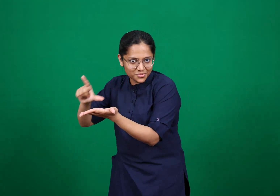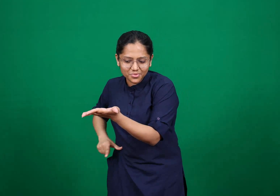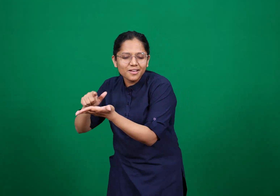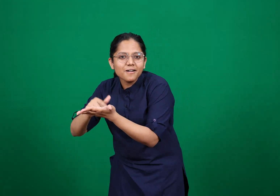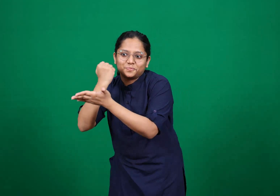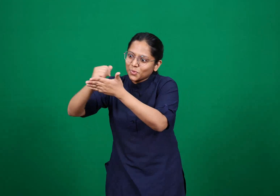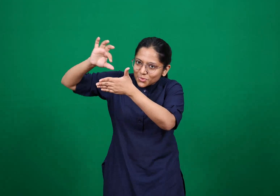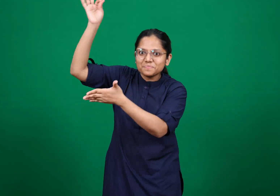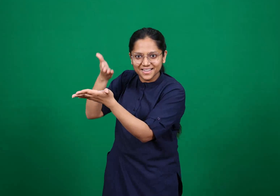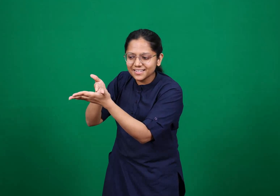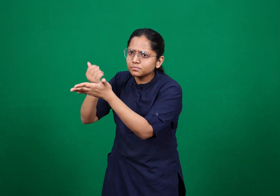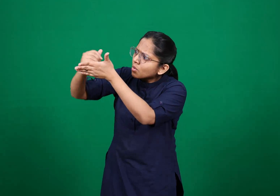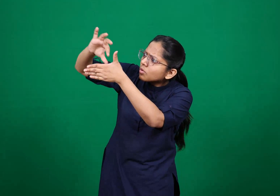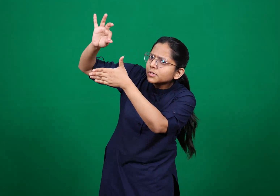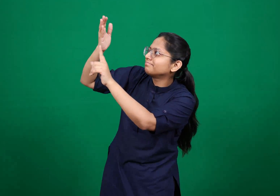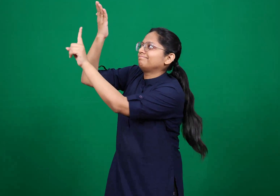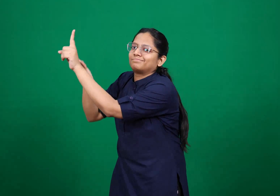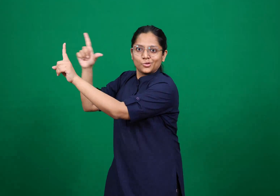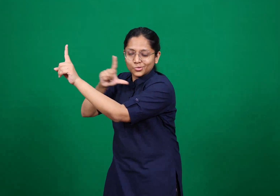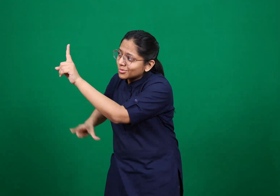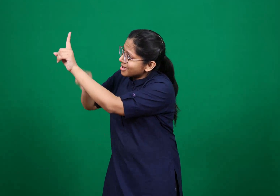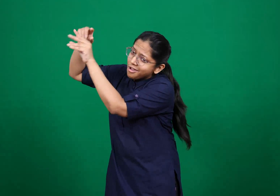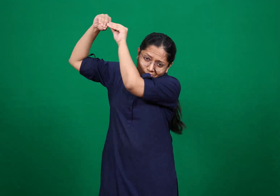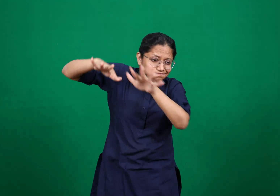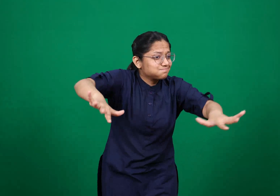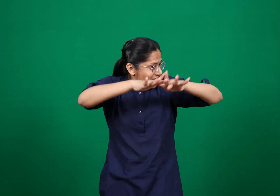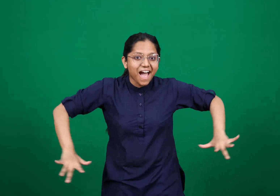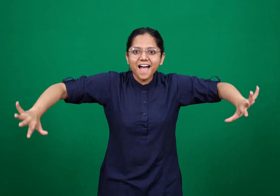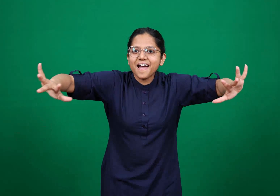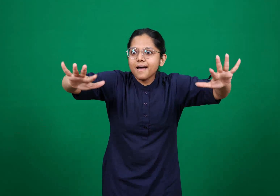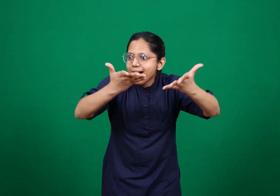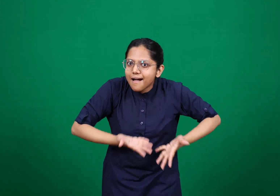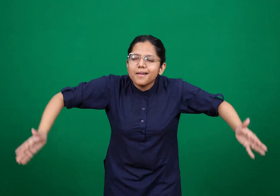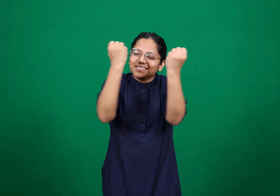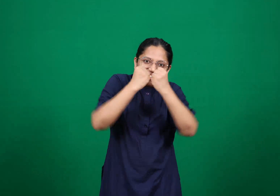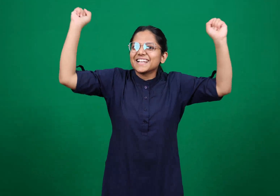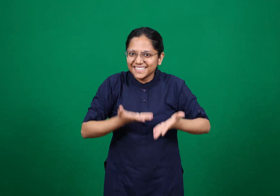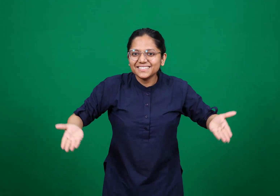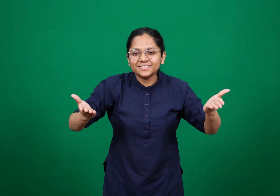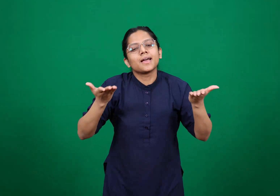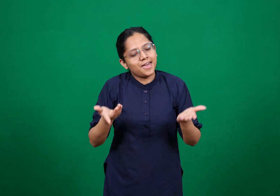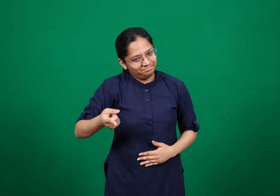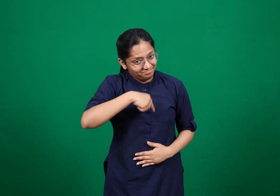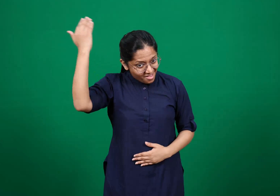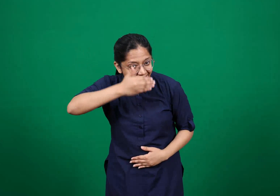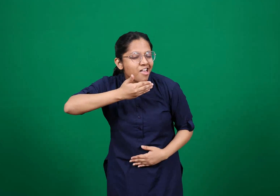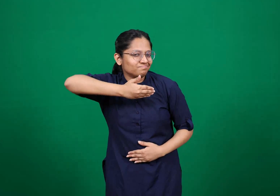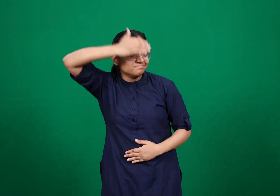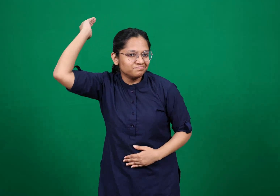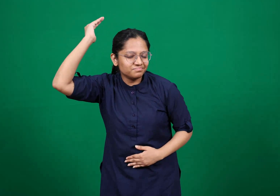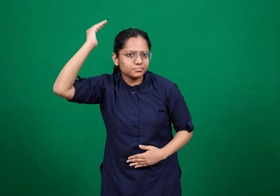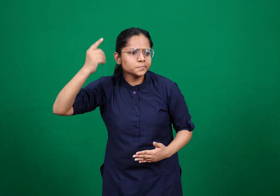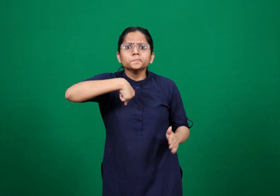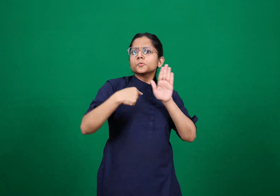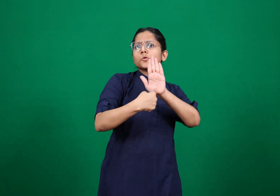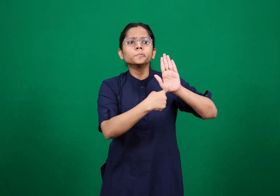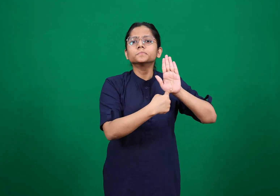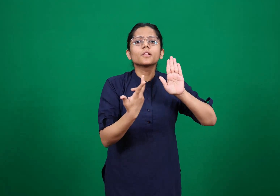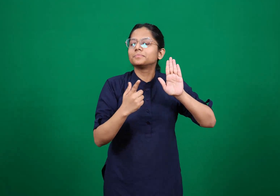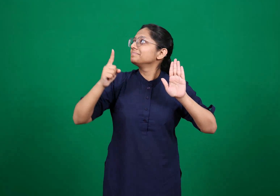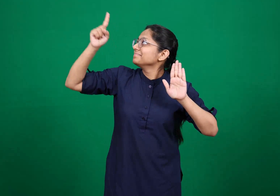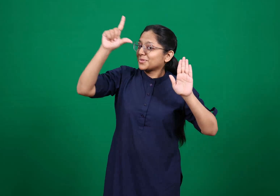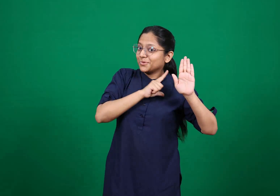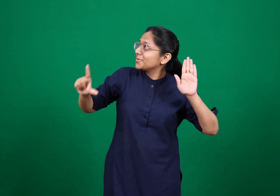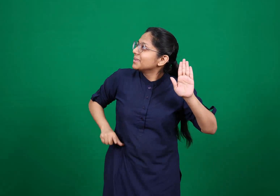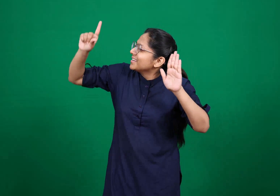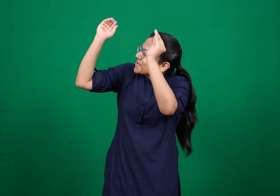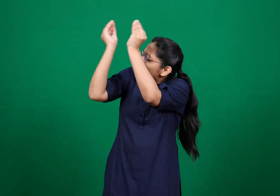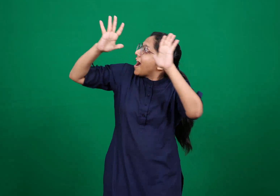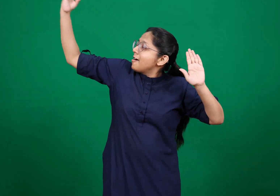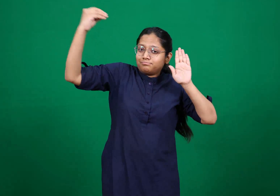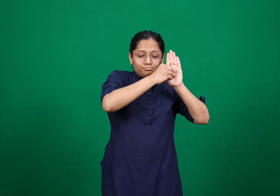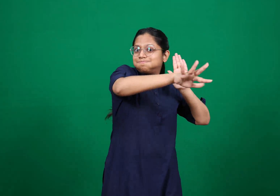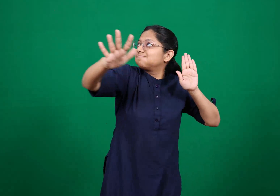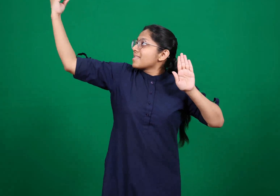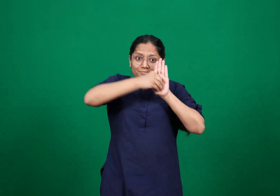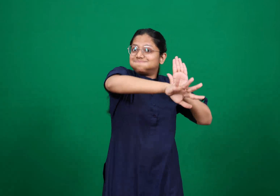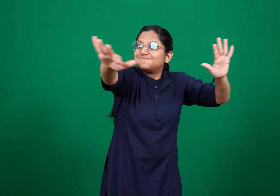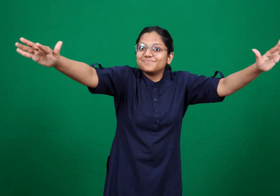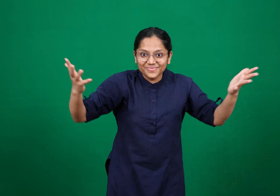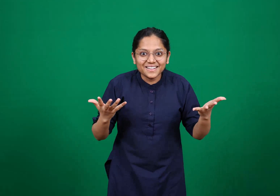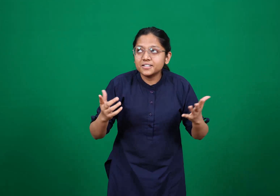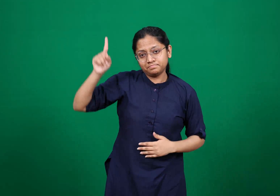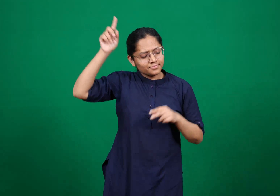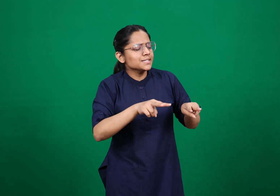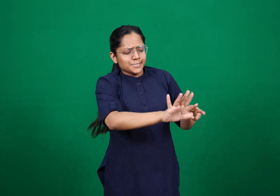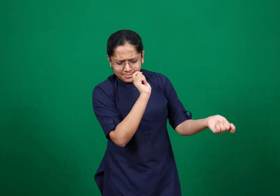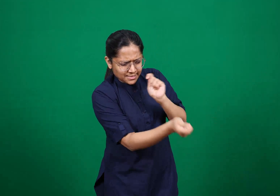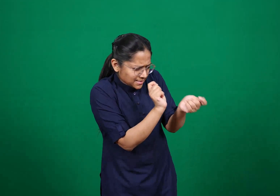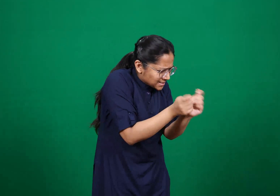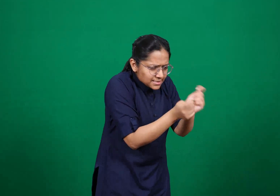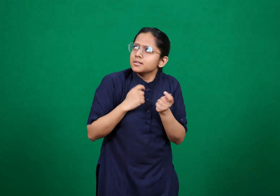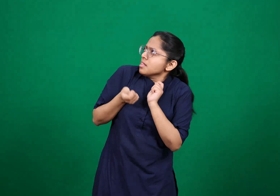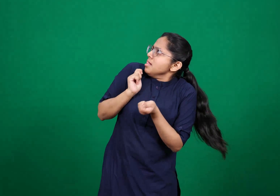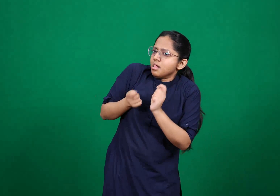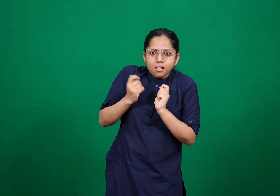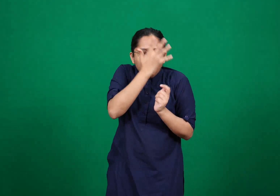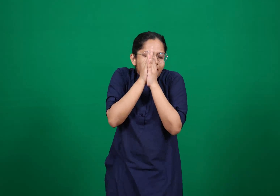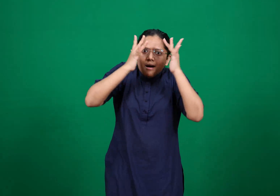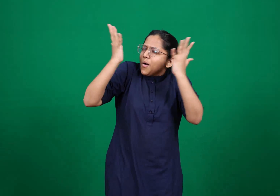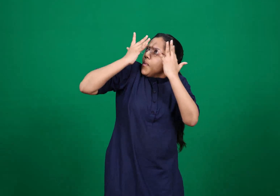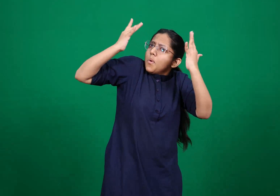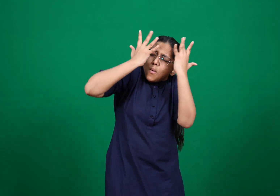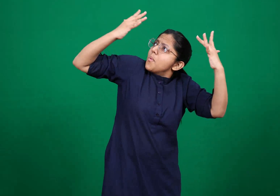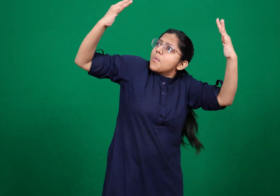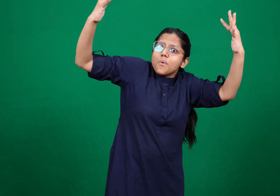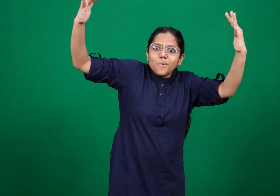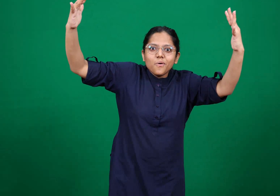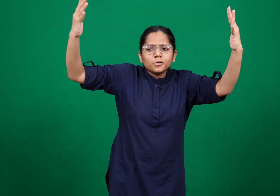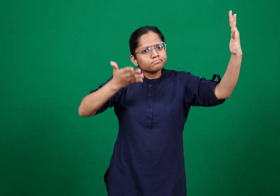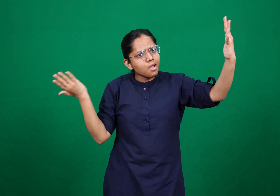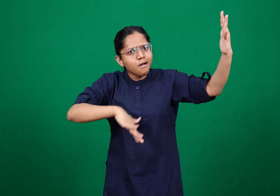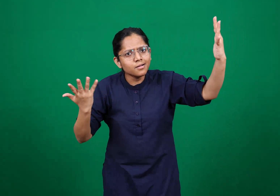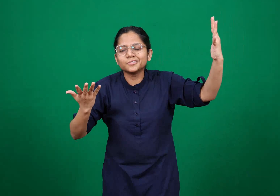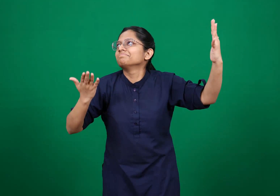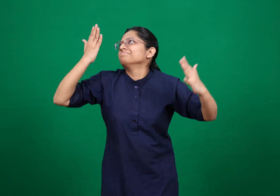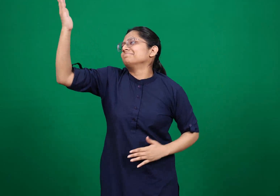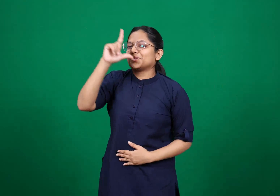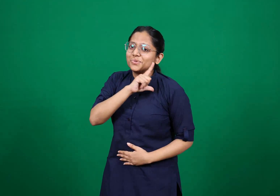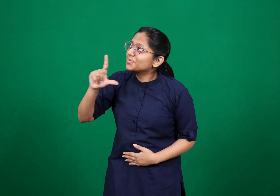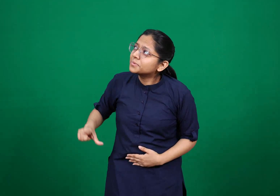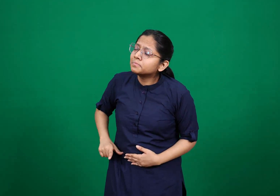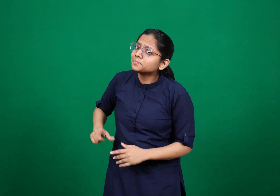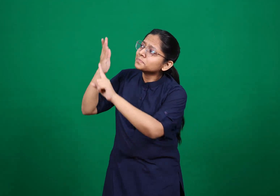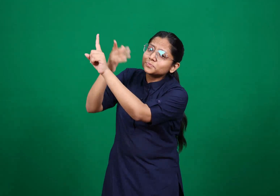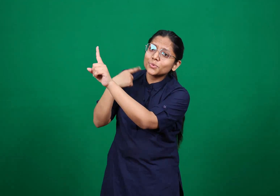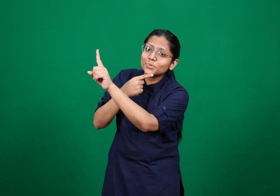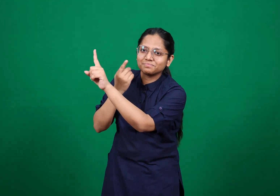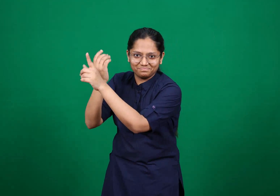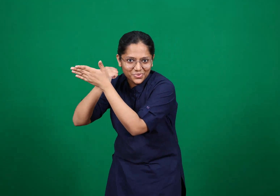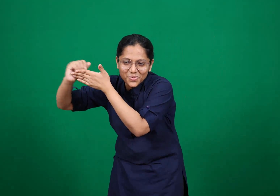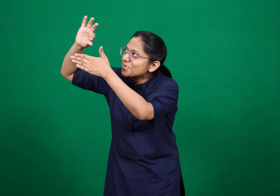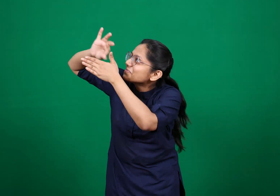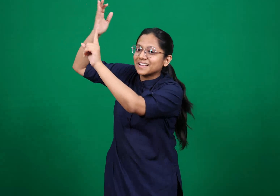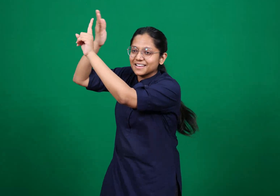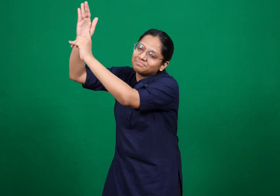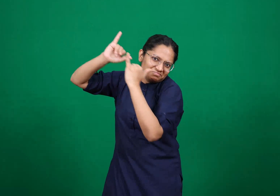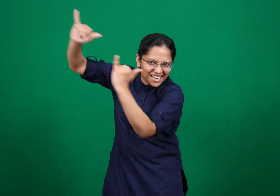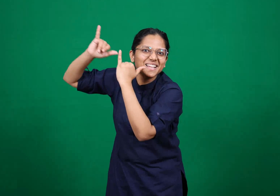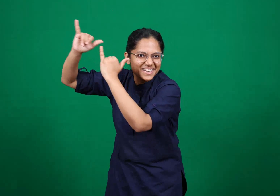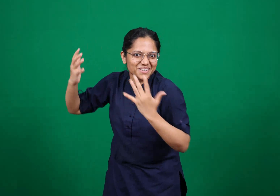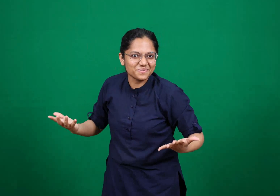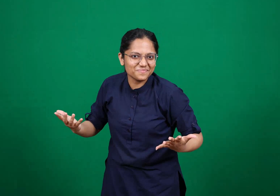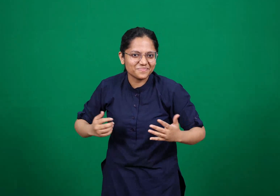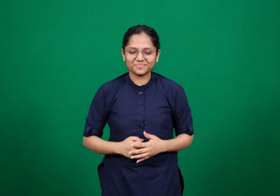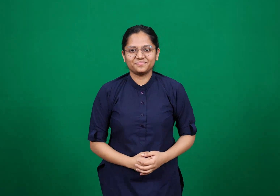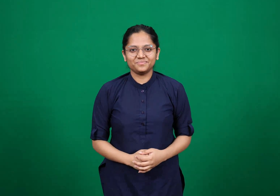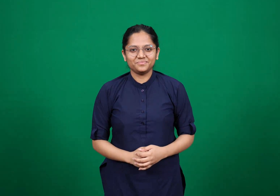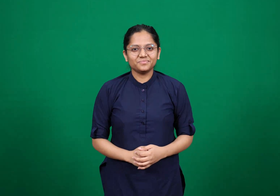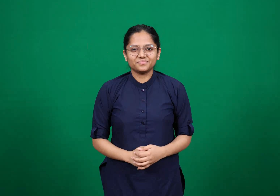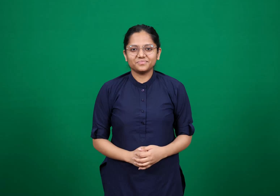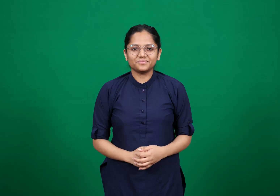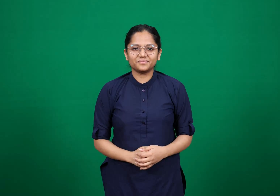And we, who with unveiled faces all reflect the glory of the Lord, are being transformed into His image with intensifying glory, which comes from the Lord, who is the Spirit.